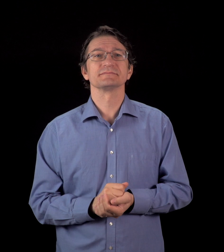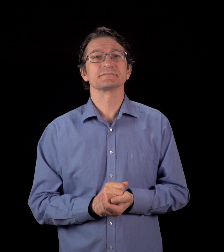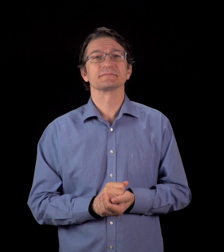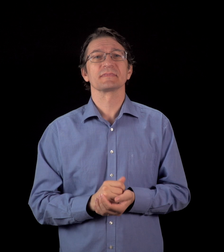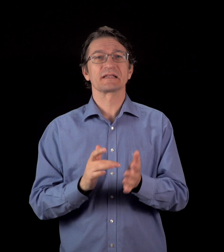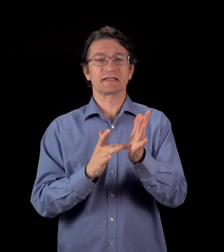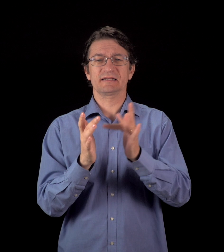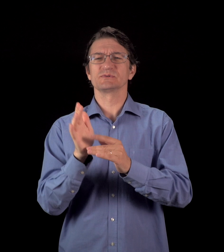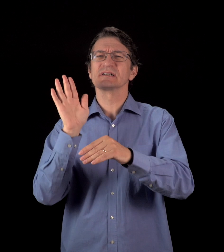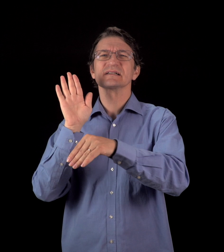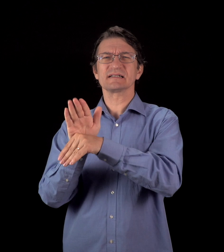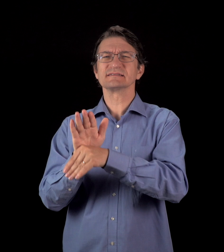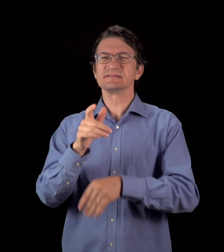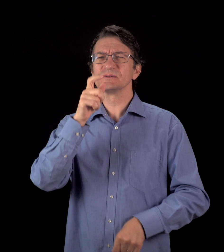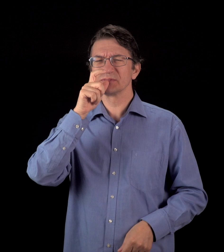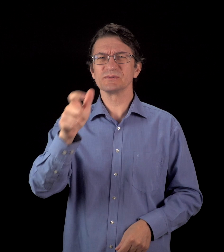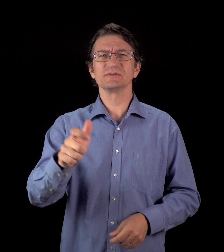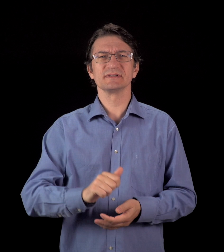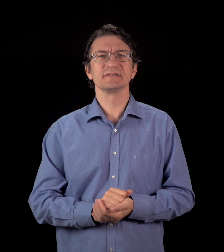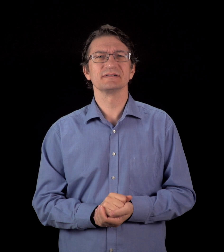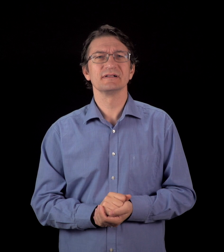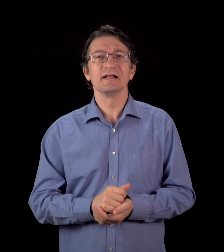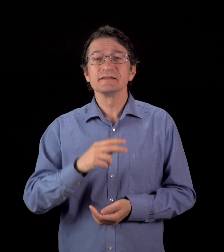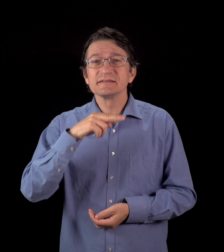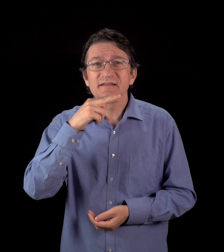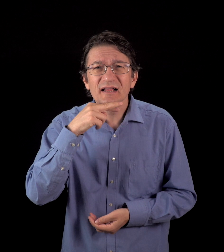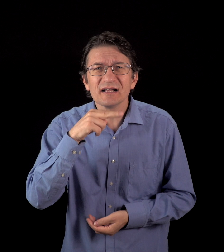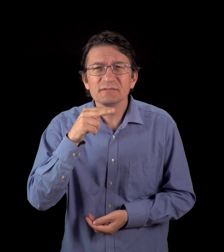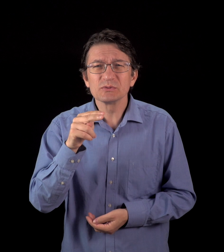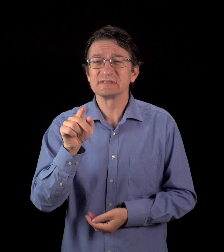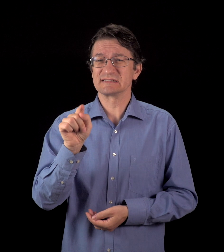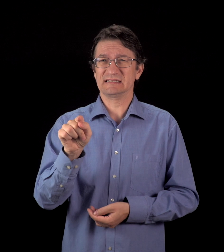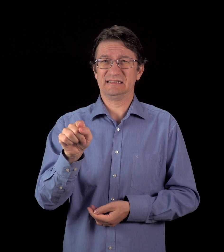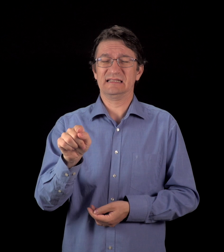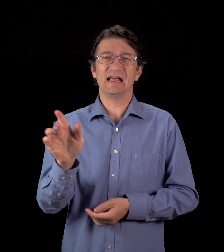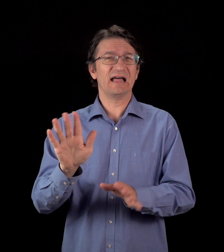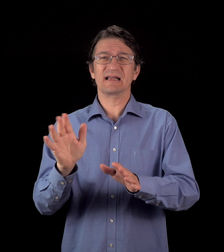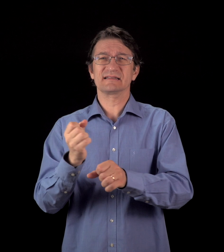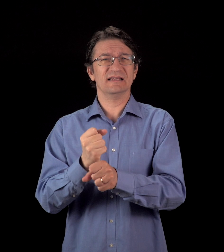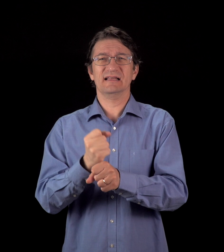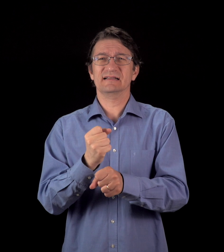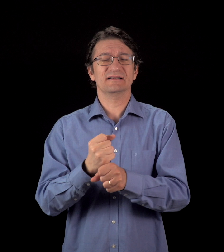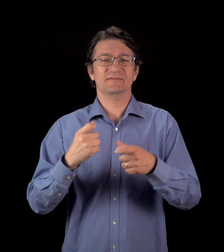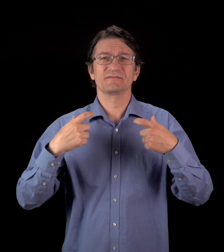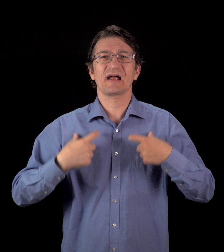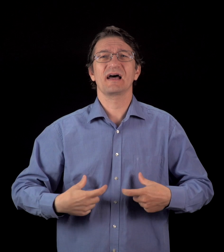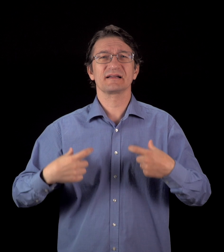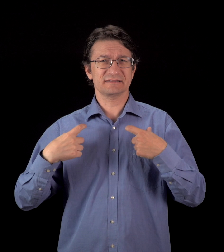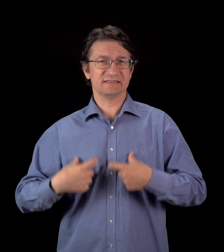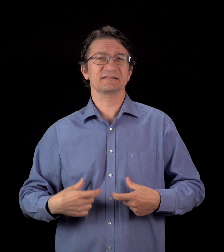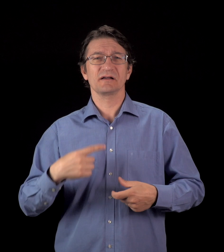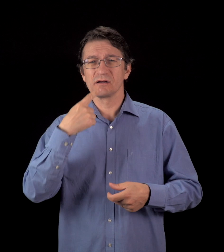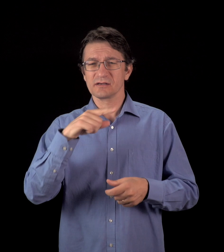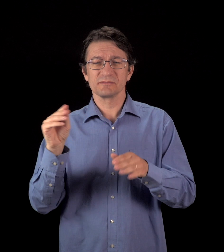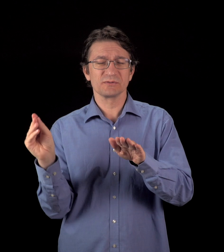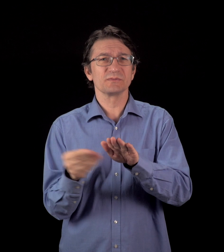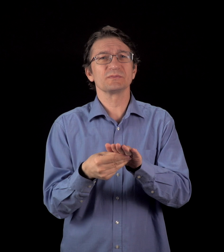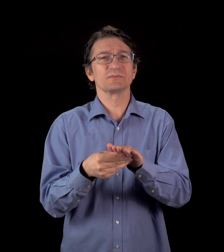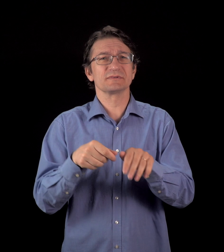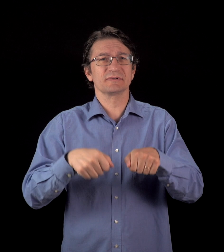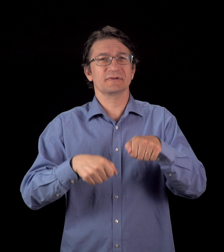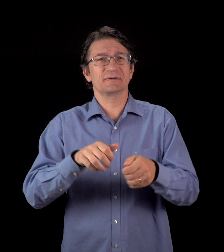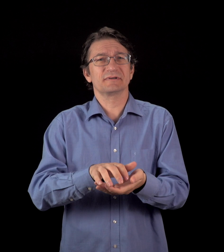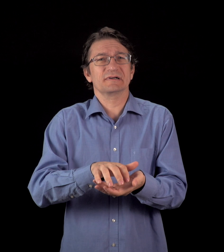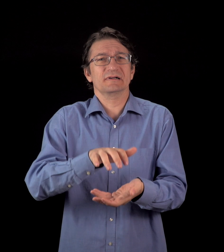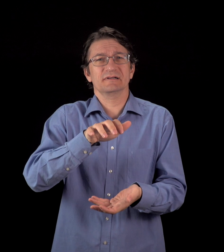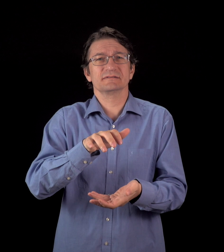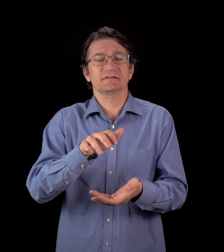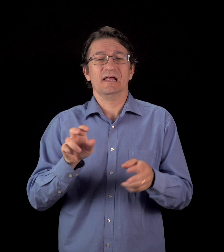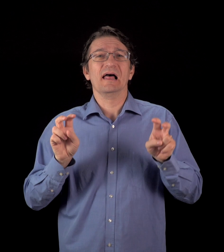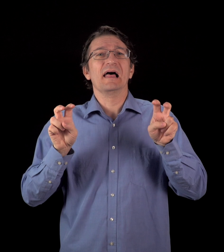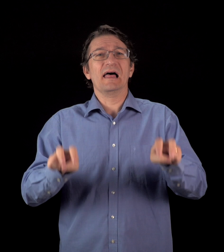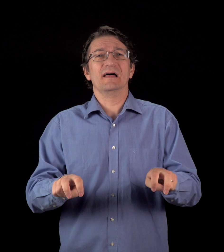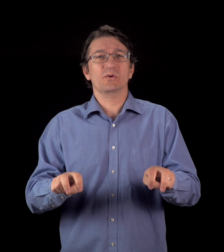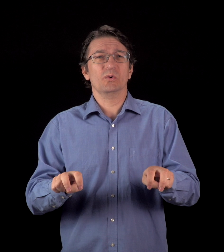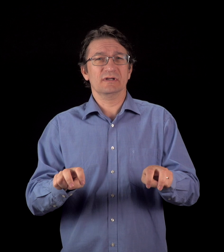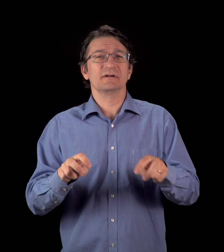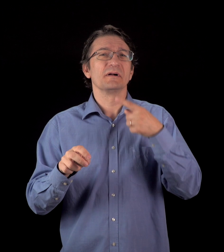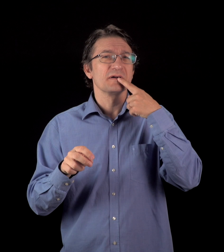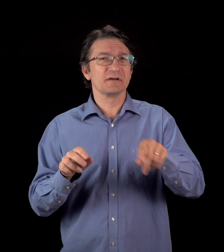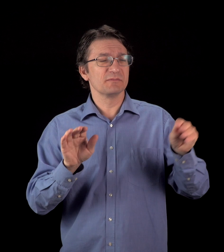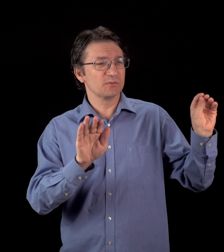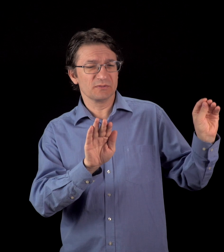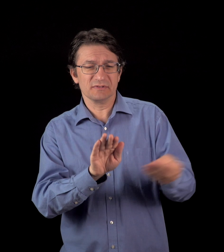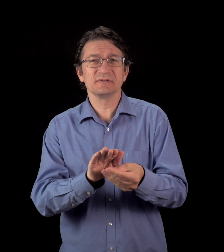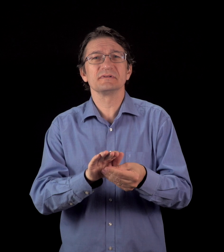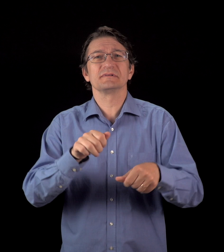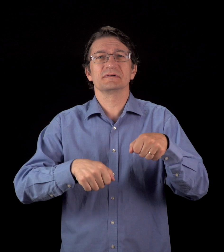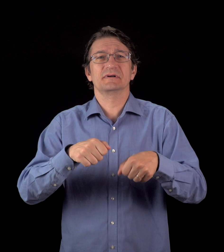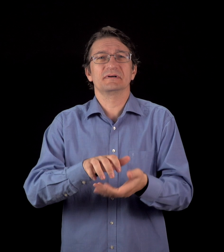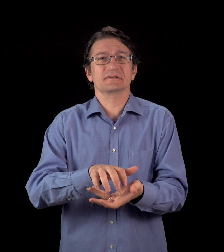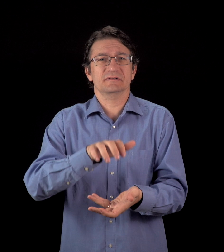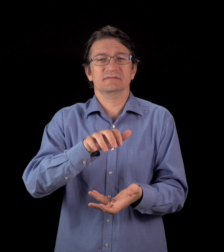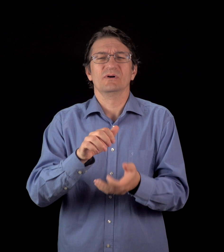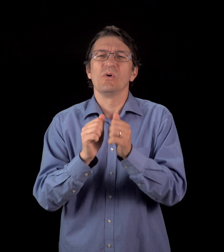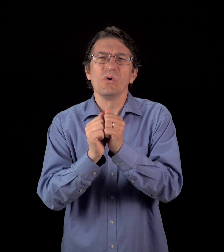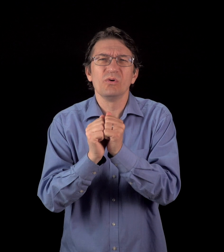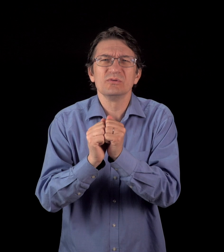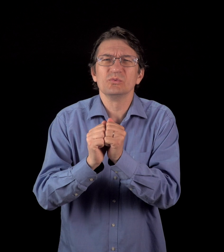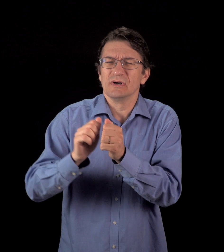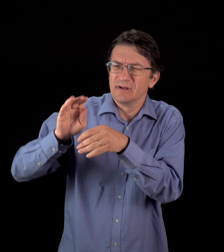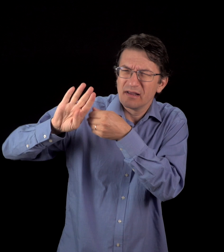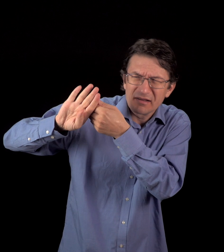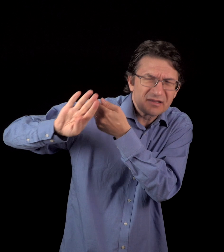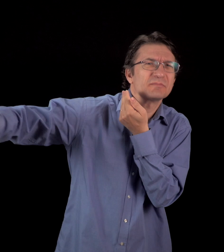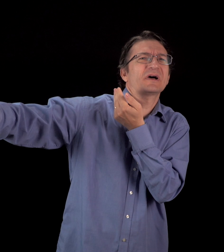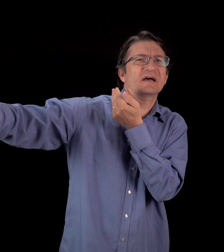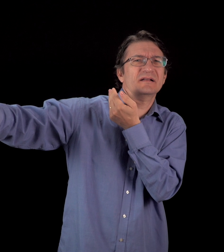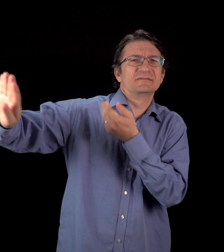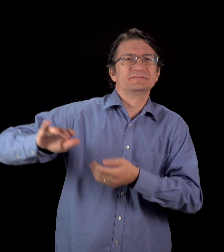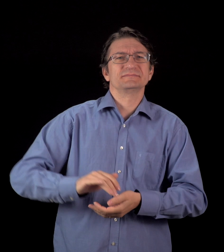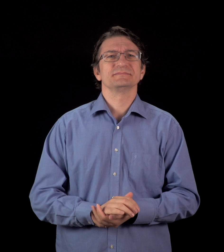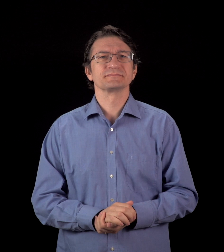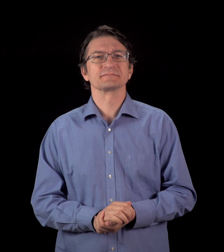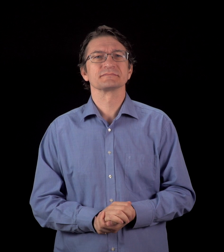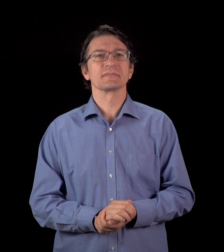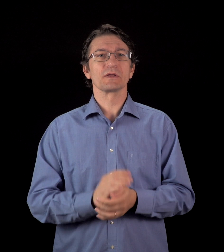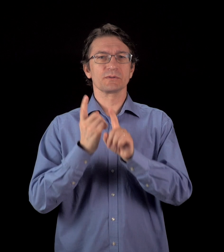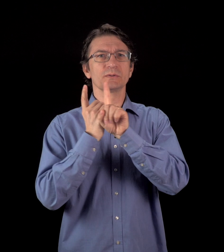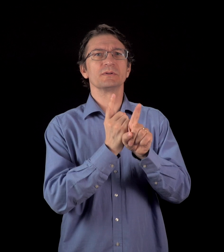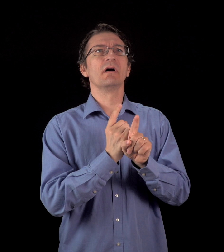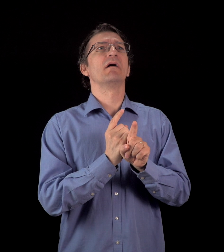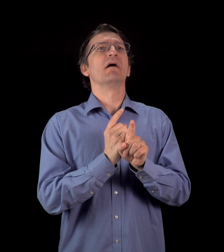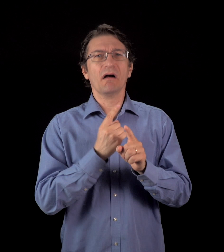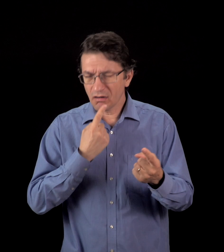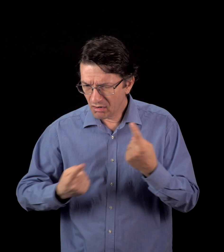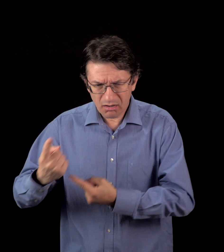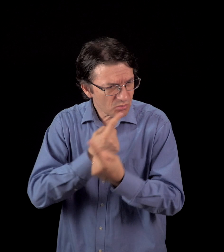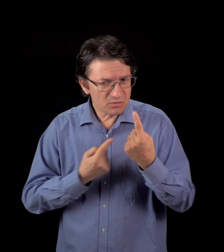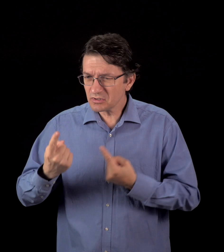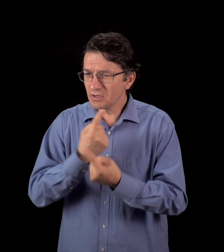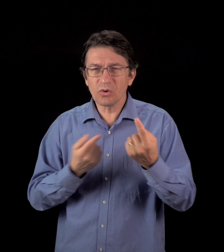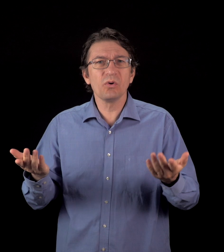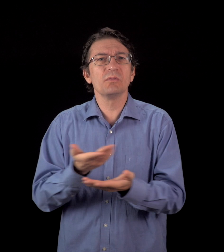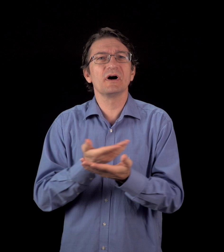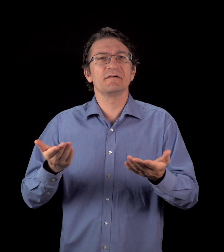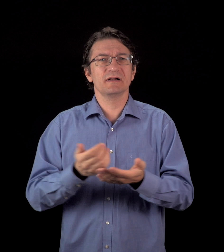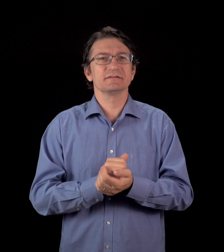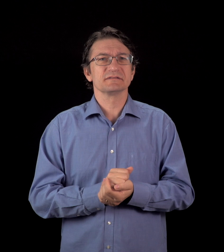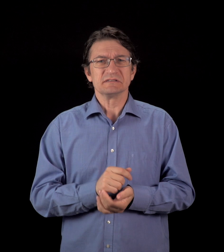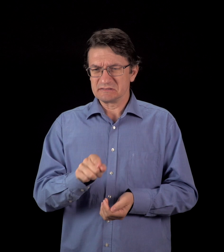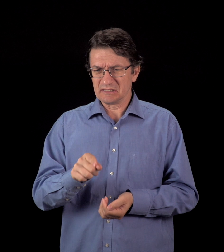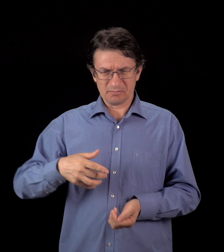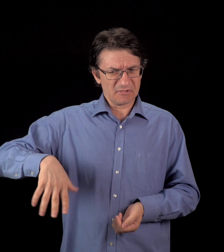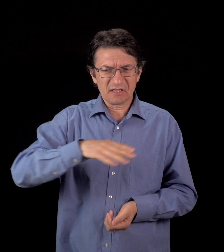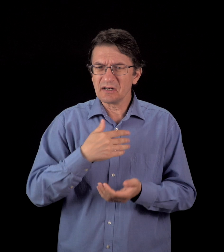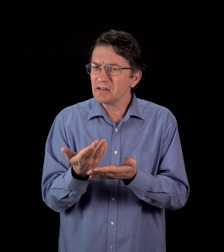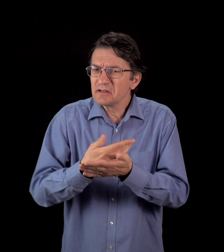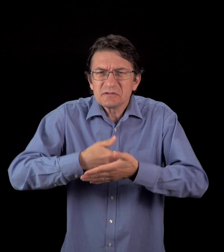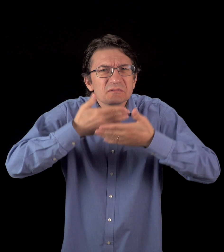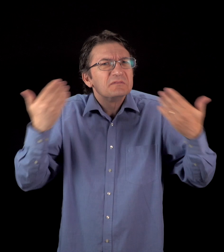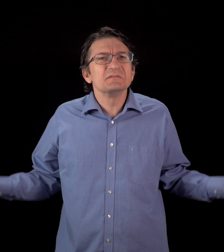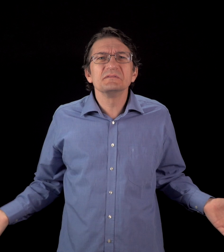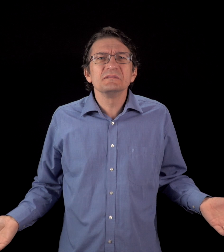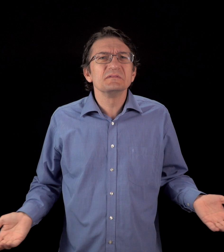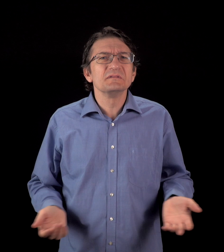“Beware of the leaven of the Pharisees and of Herod.” So they began to discuss with one another the fact that they had no bread.